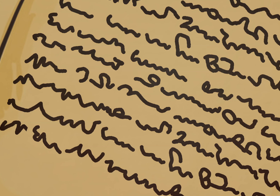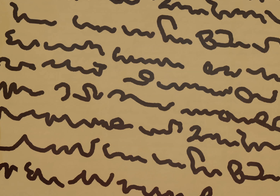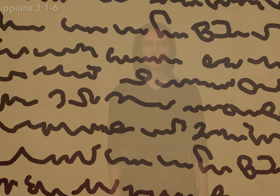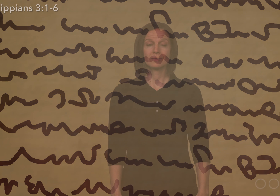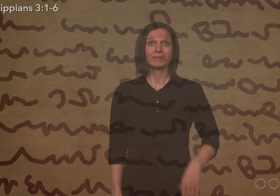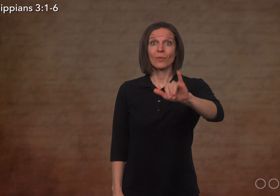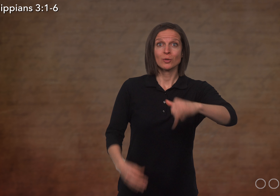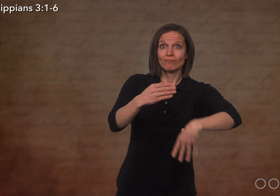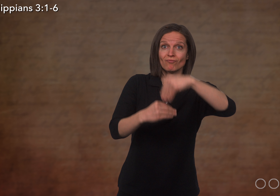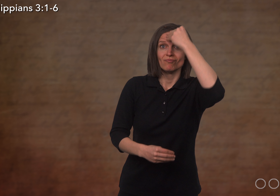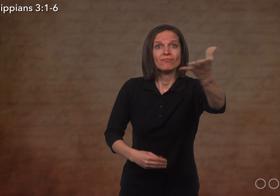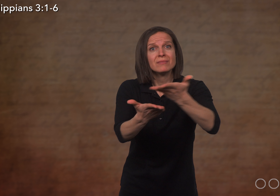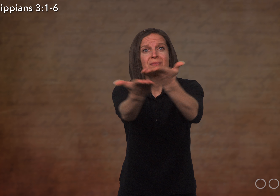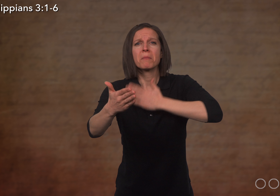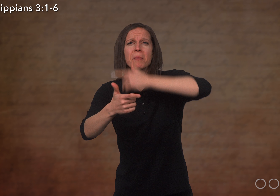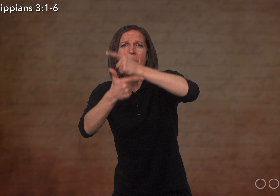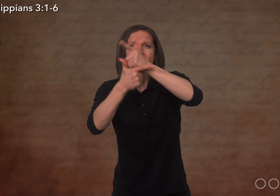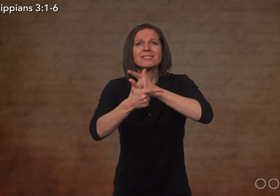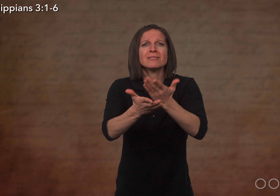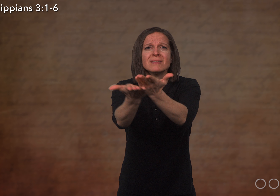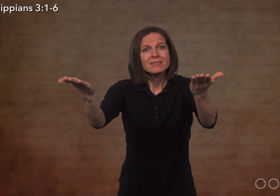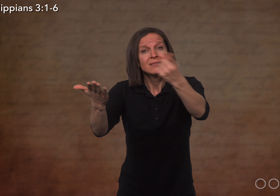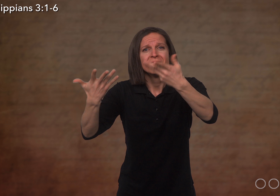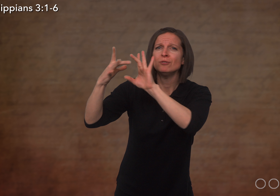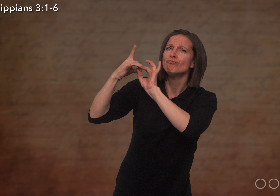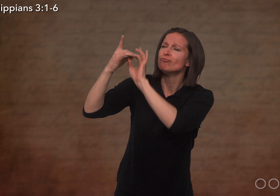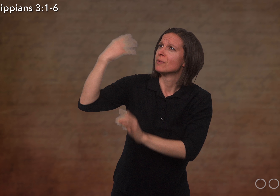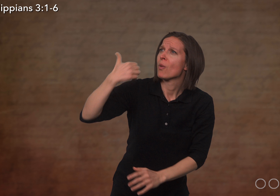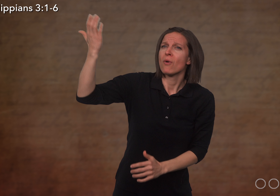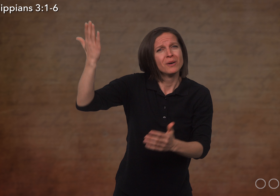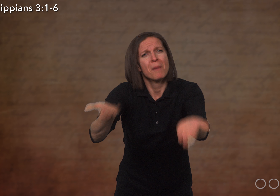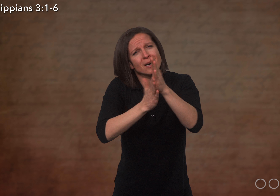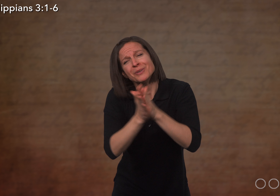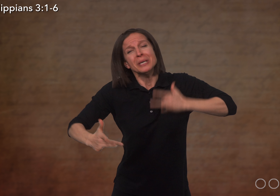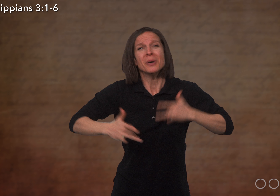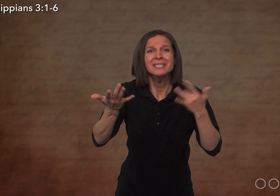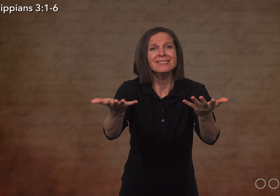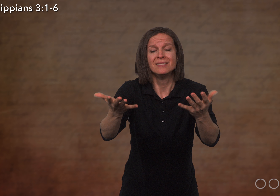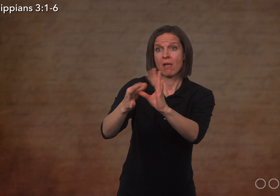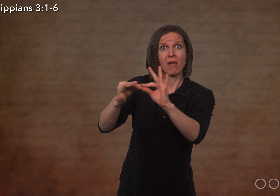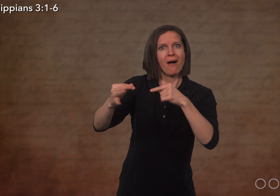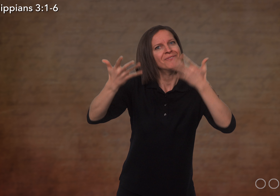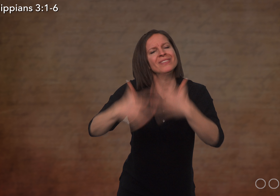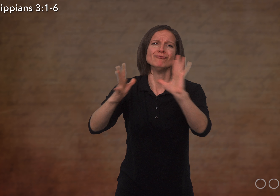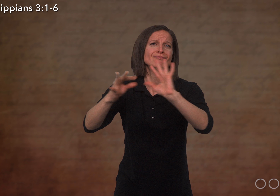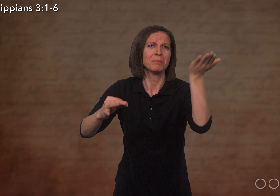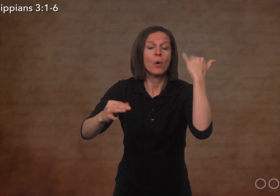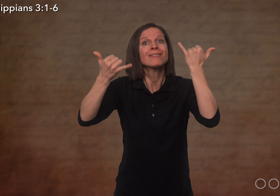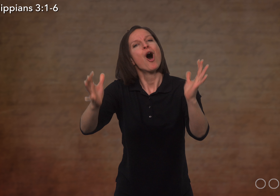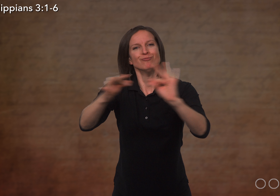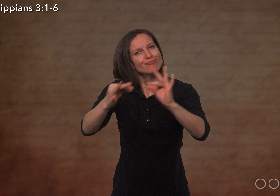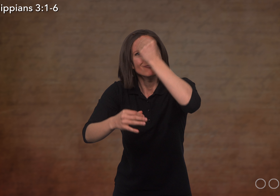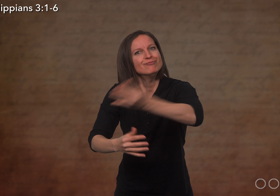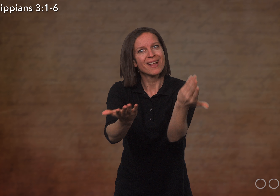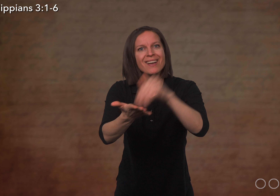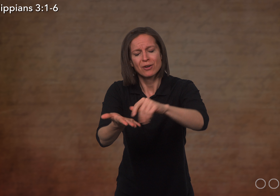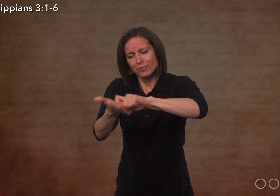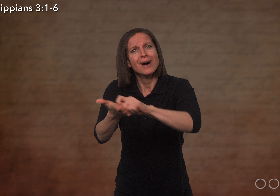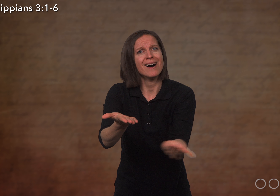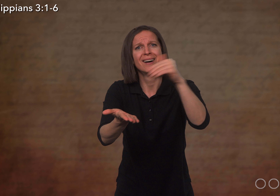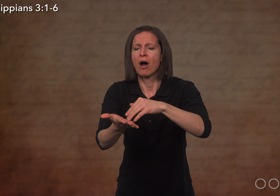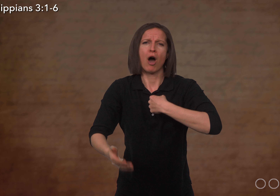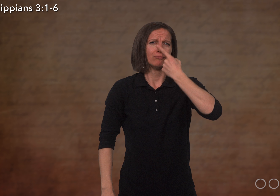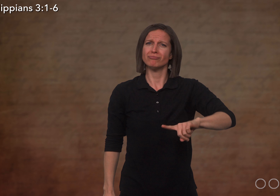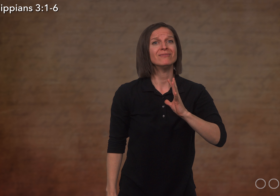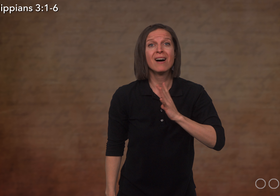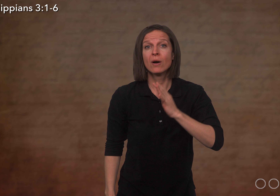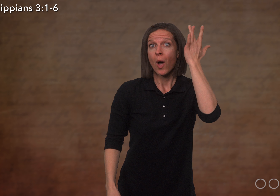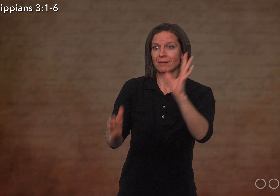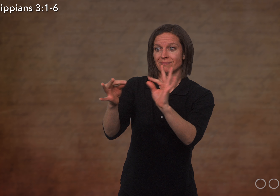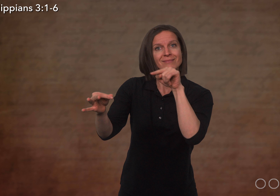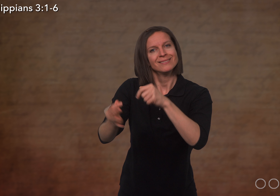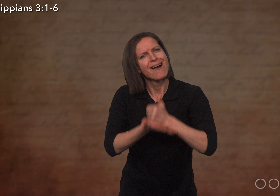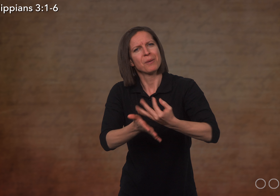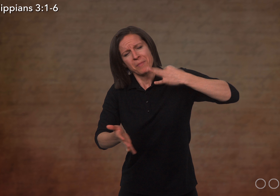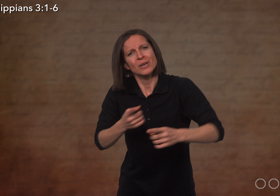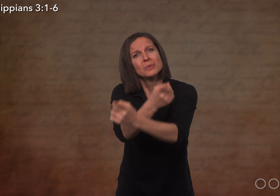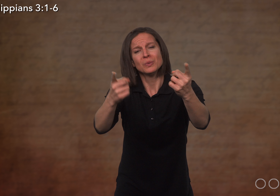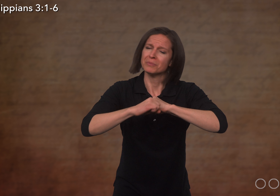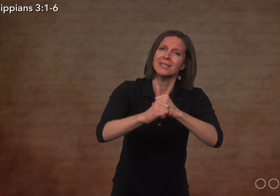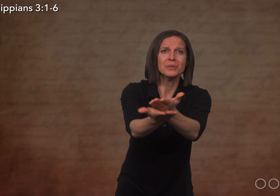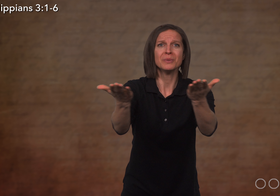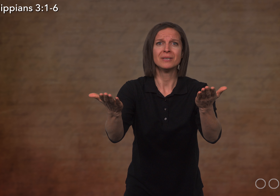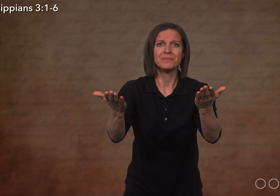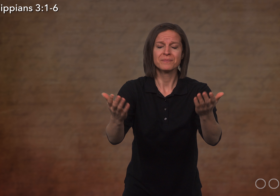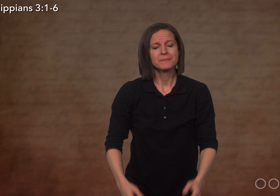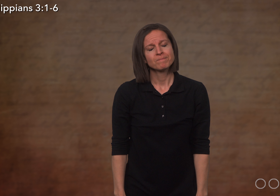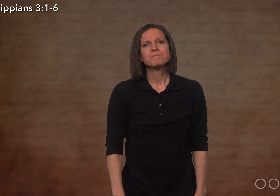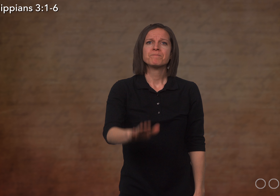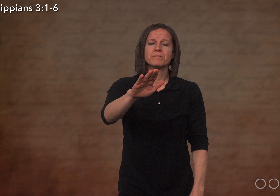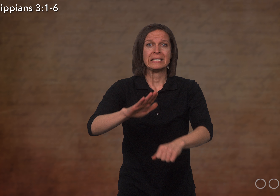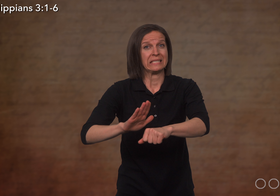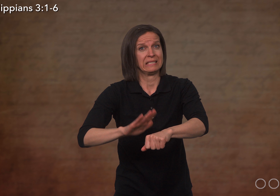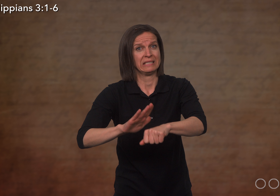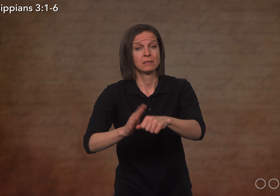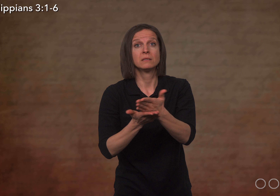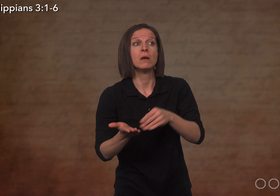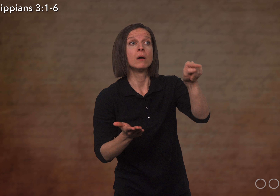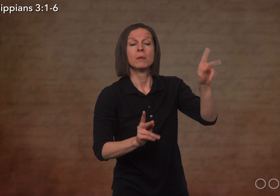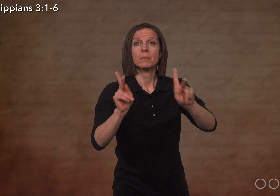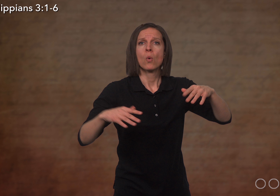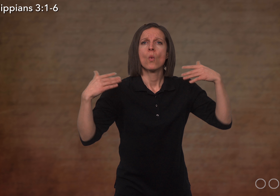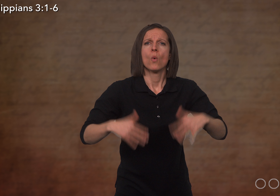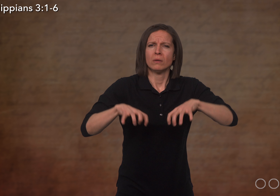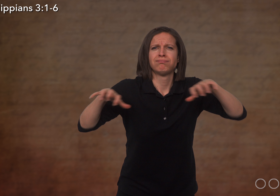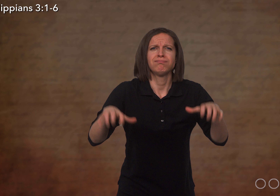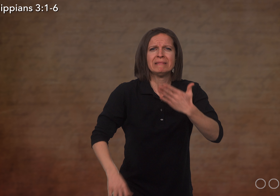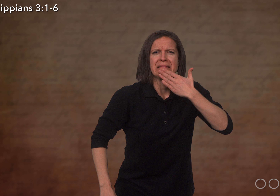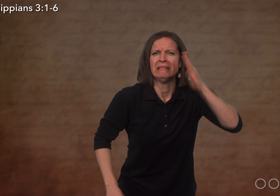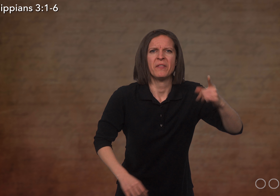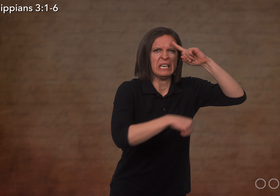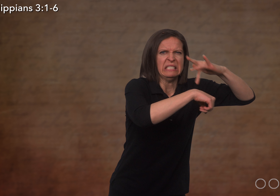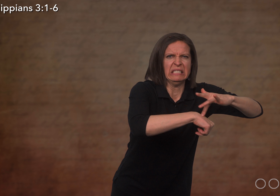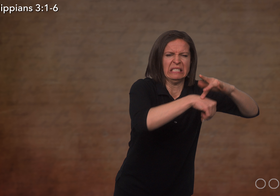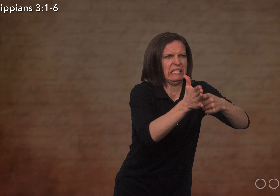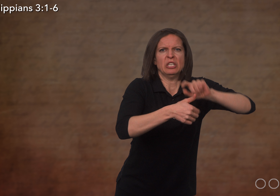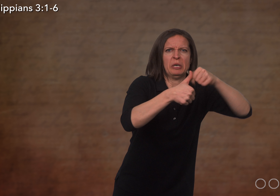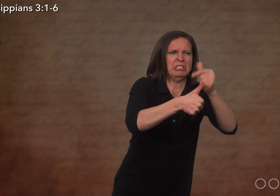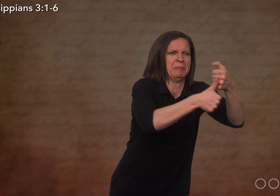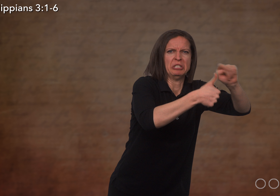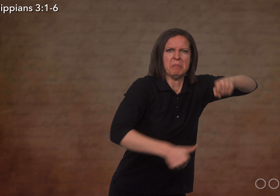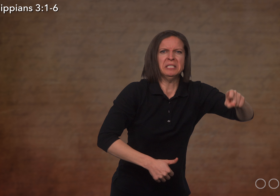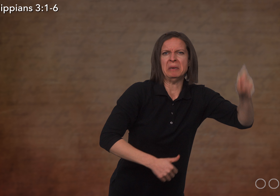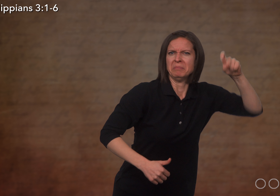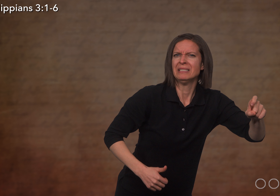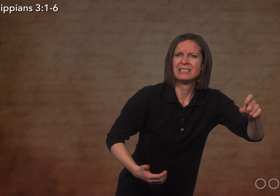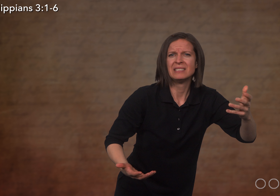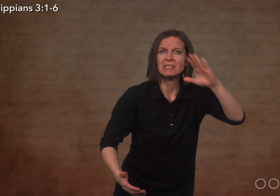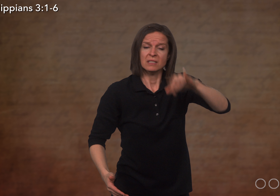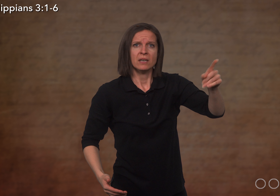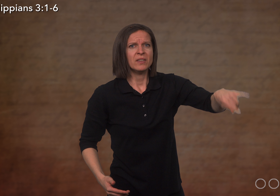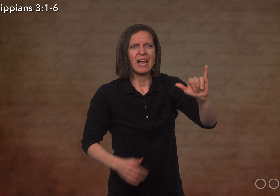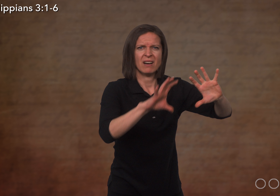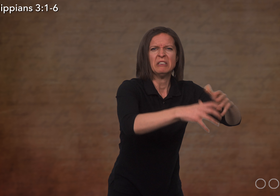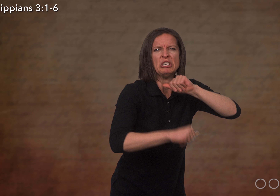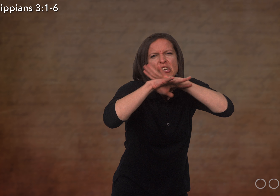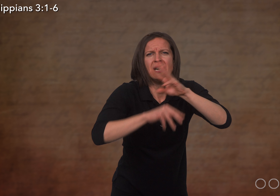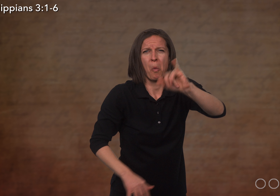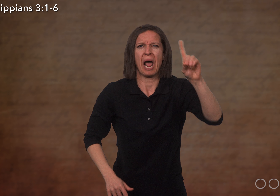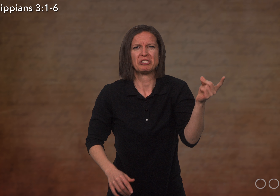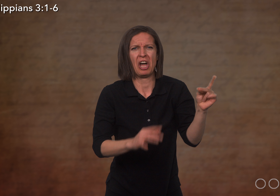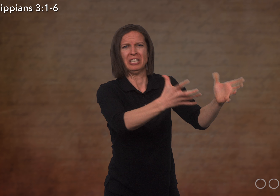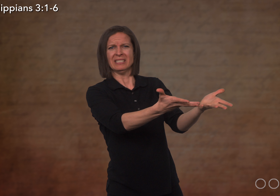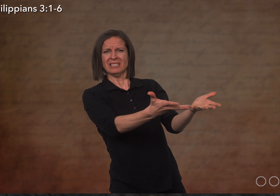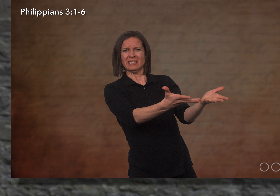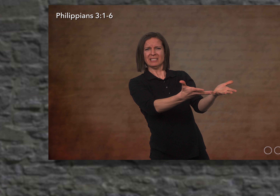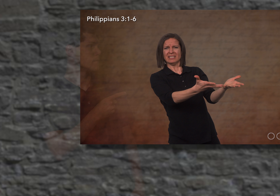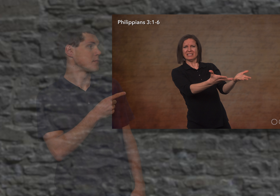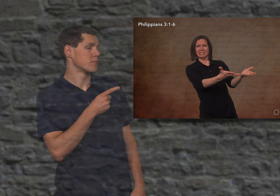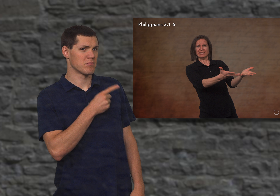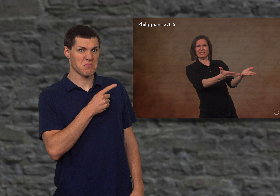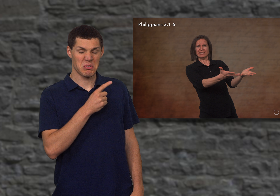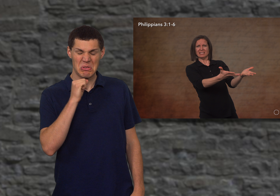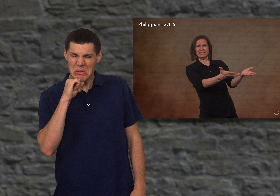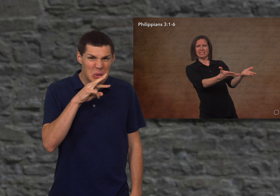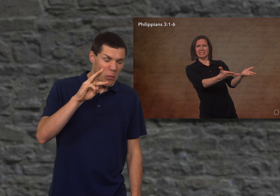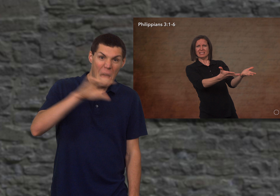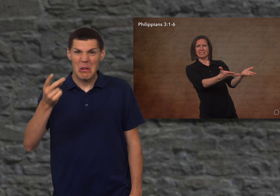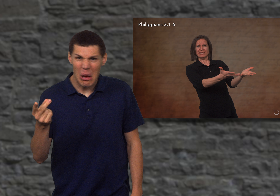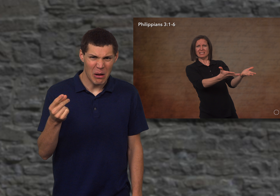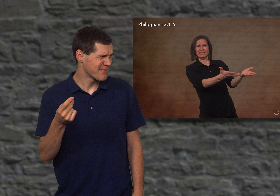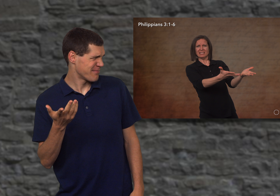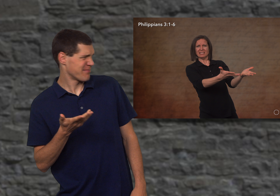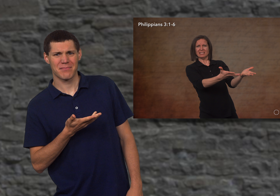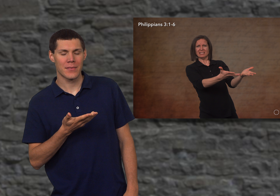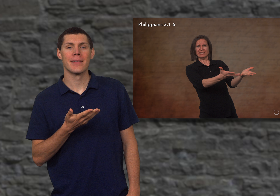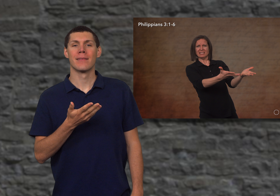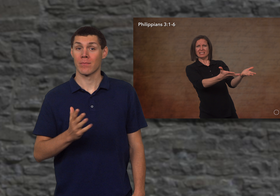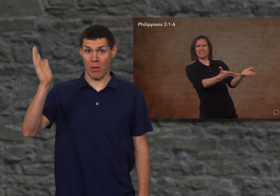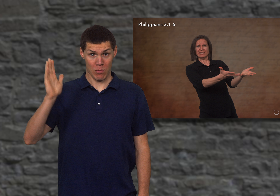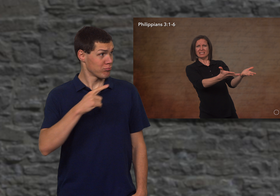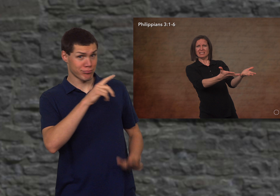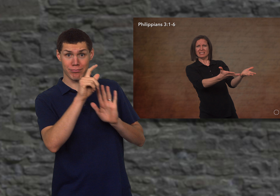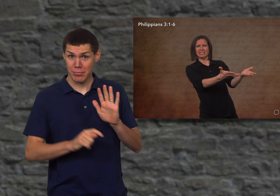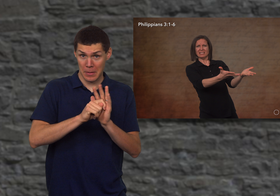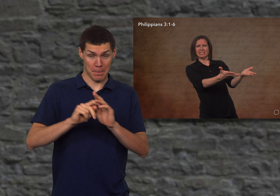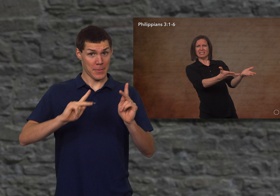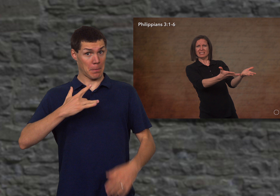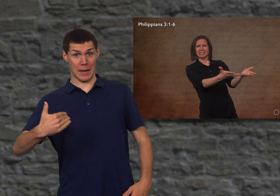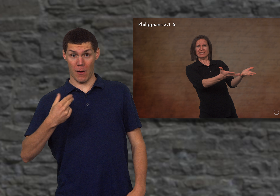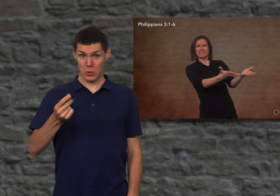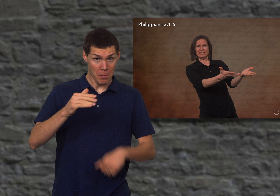Finally, my brothers, rejoice in the Lord. It is no trouble for me to write the same things to you again, and it is a safeguard for you.